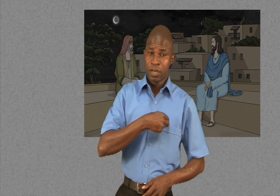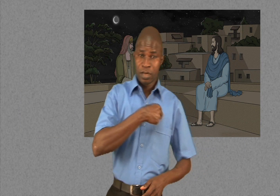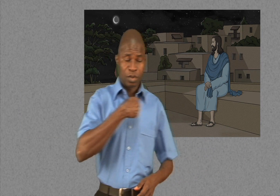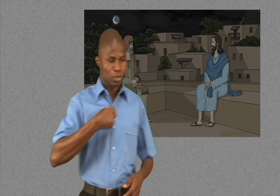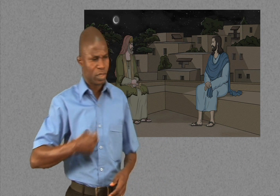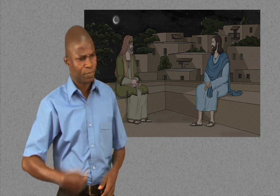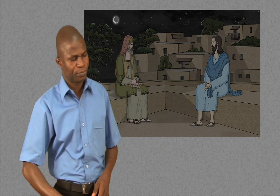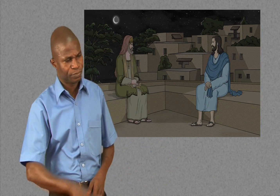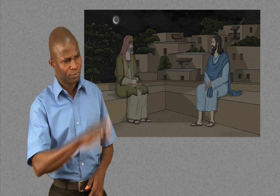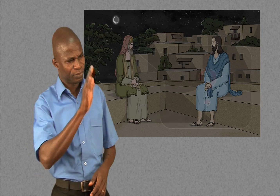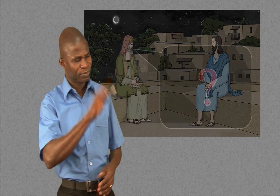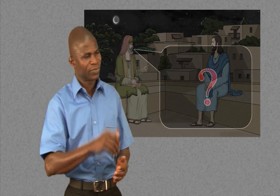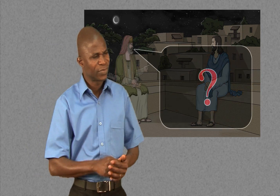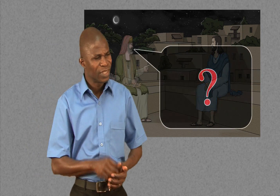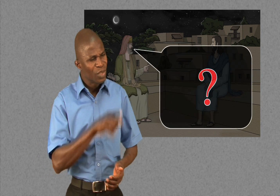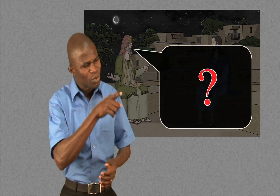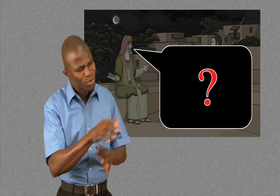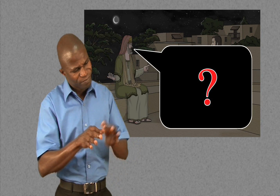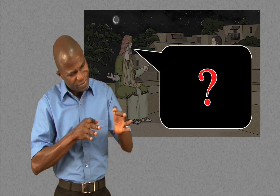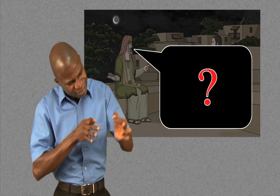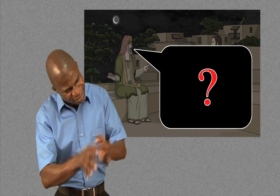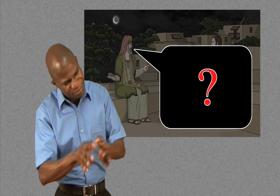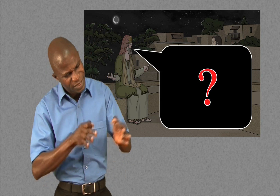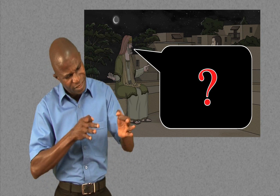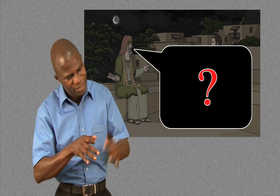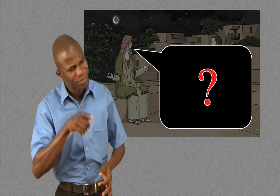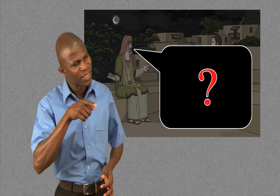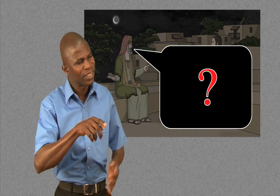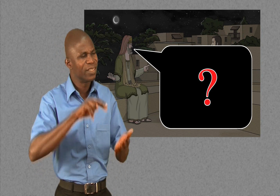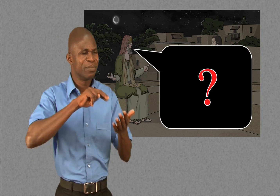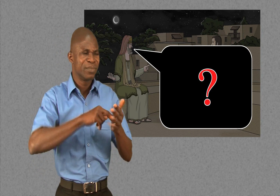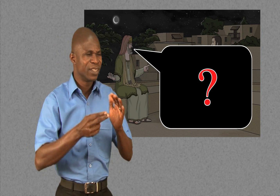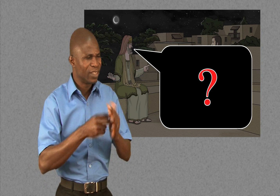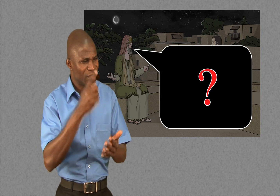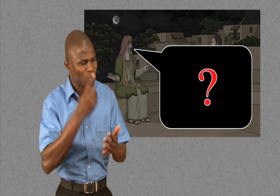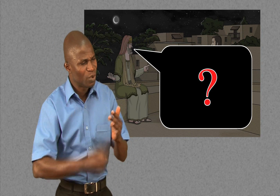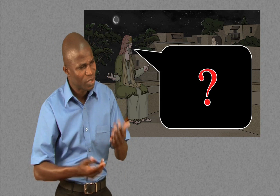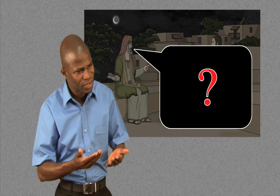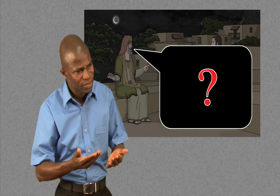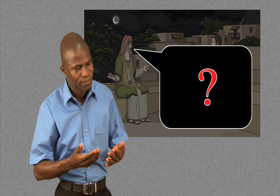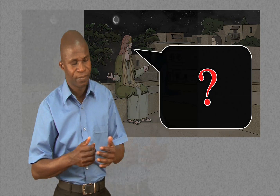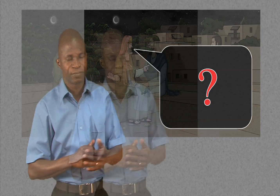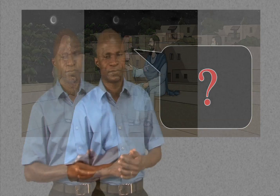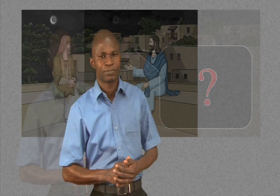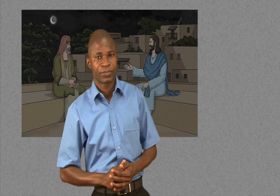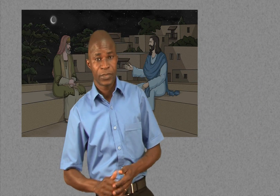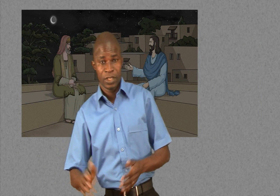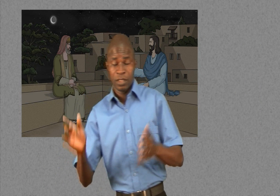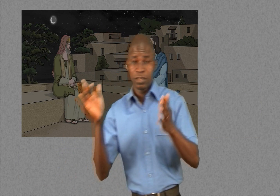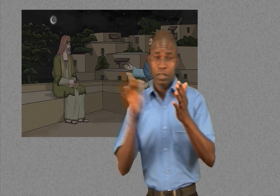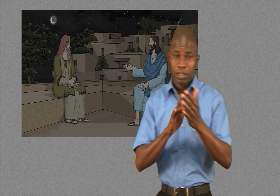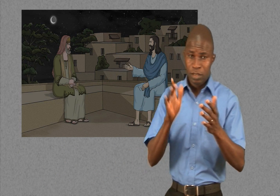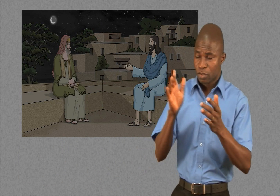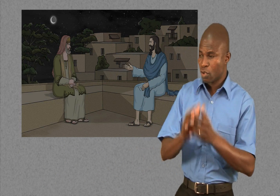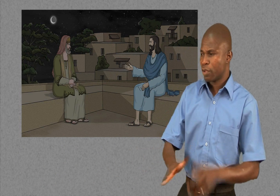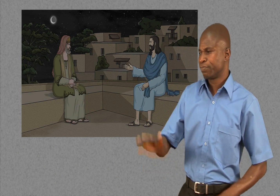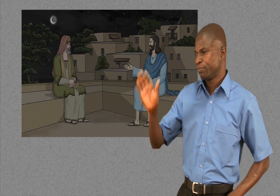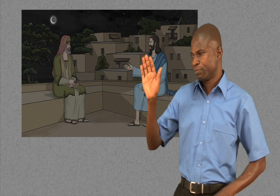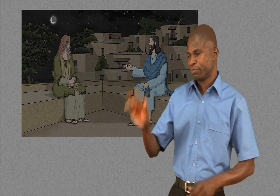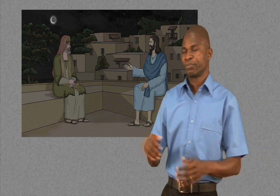“How can this be?” Nicodemus asked.